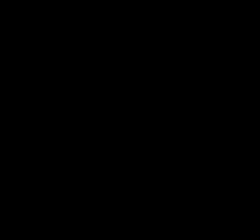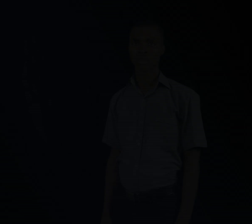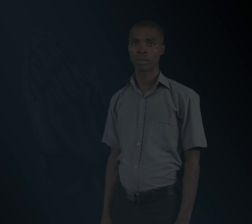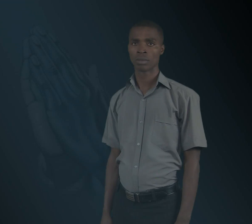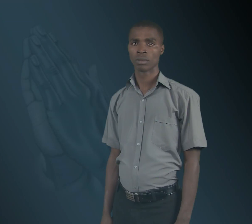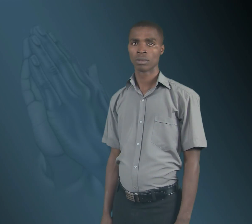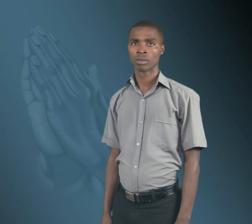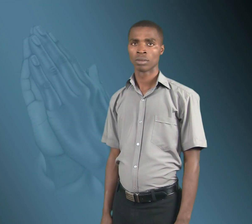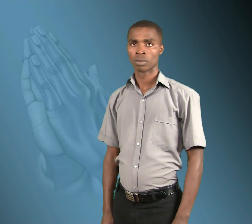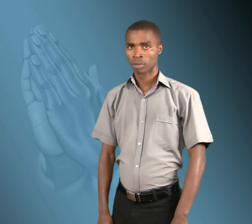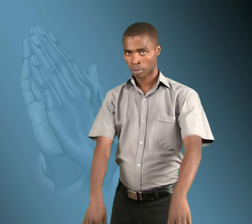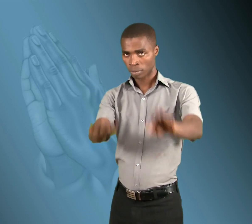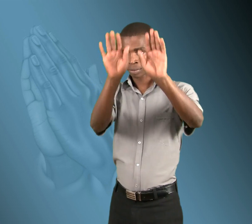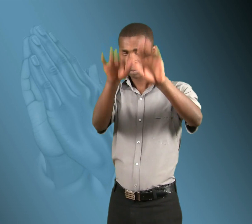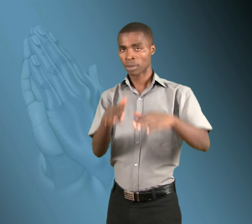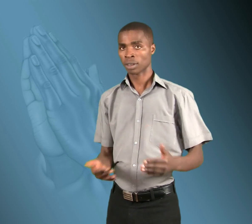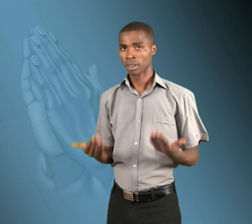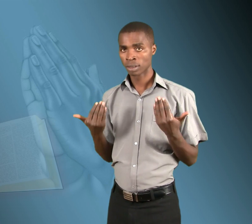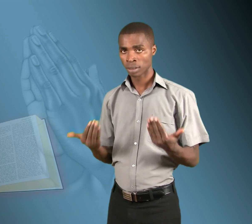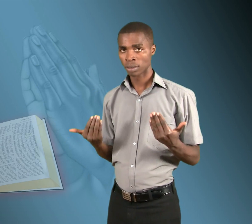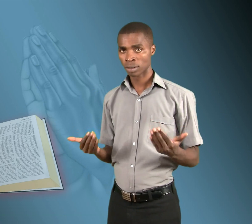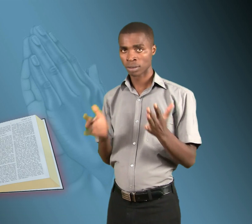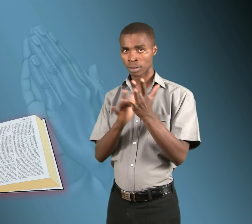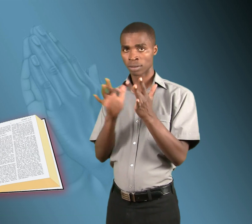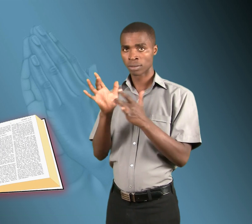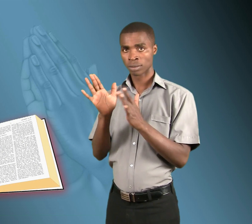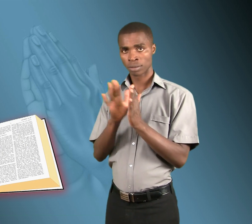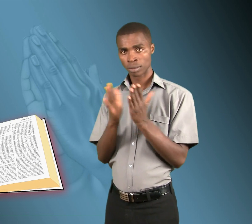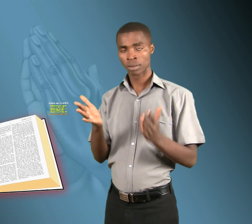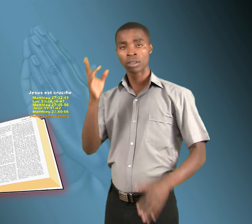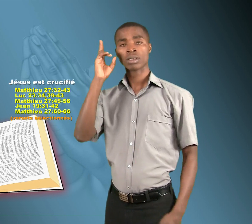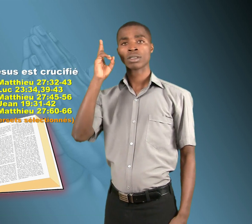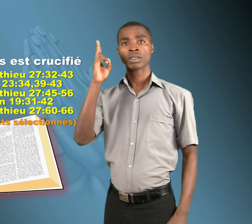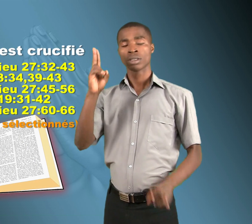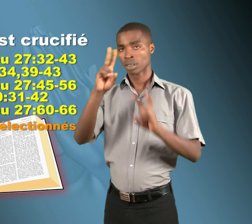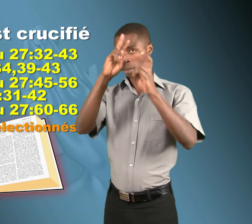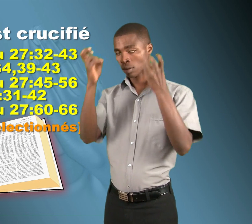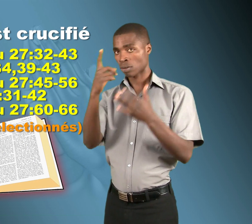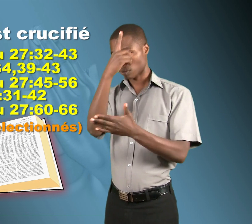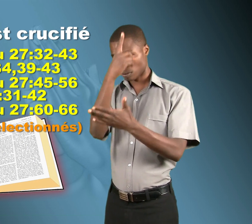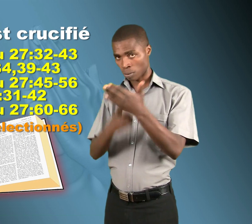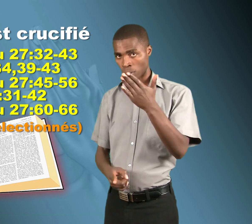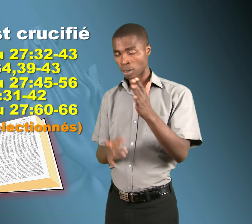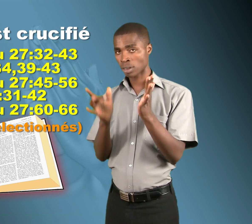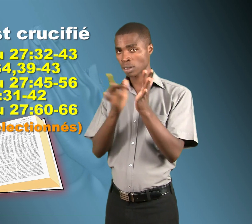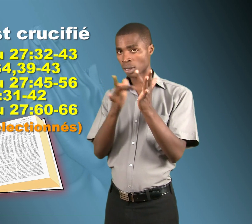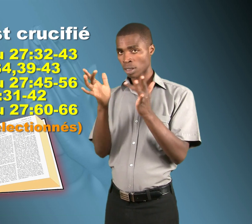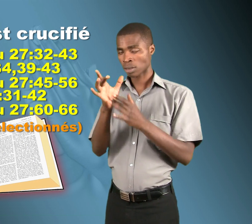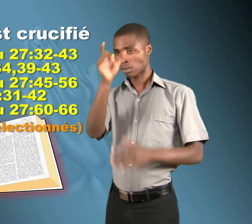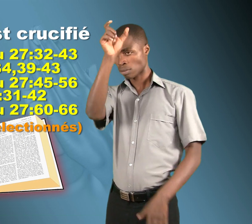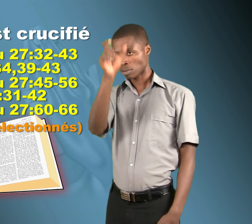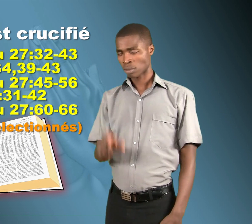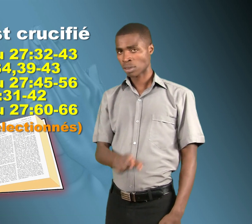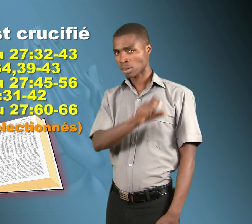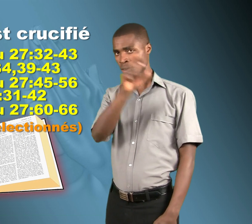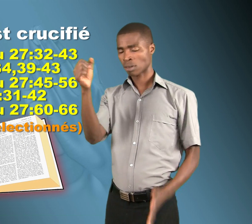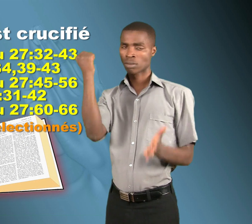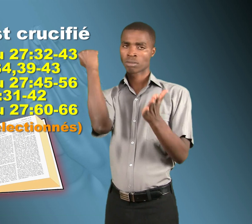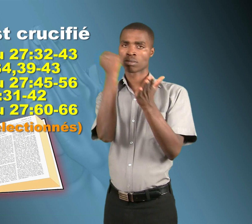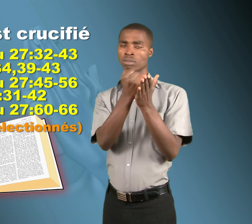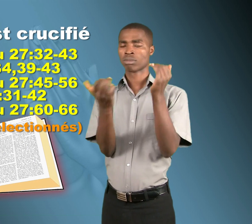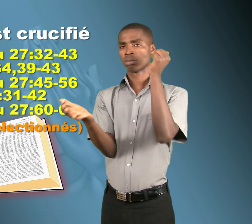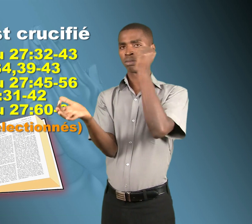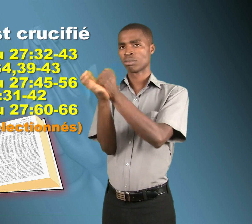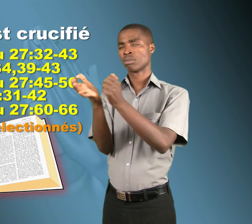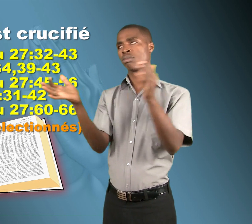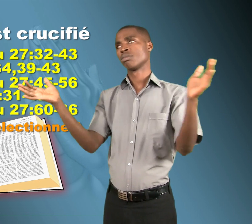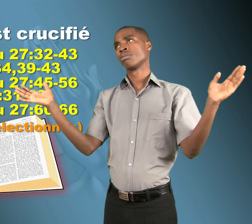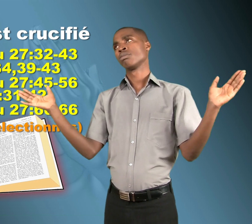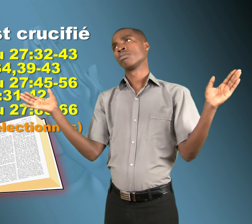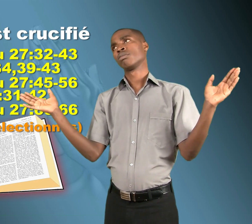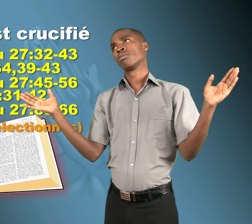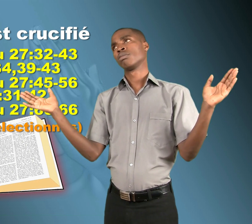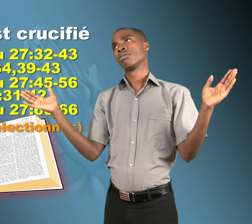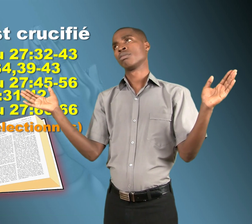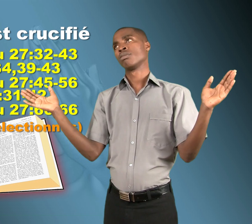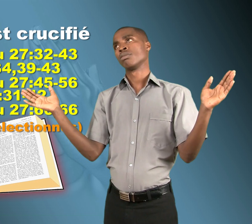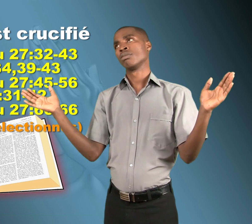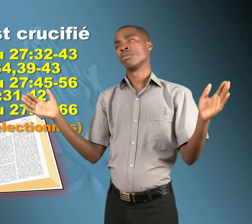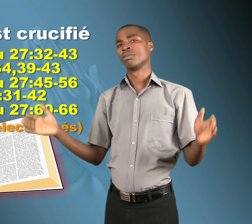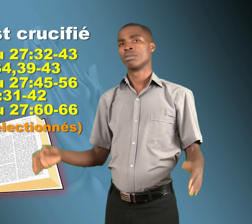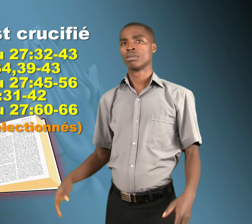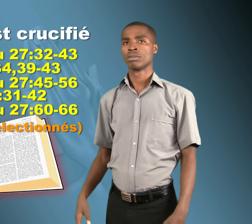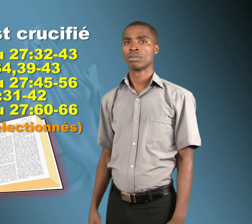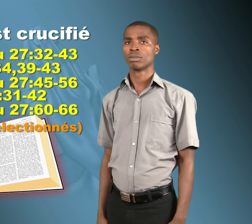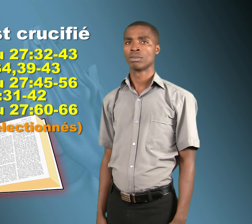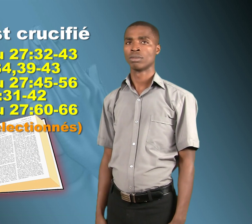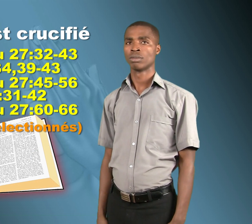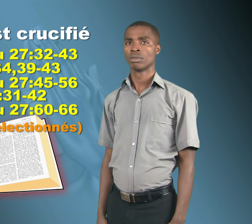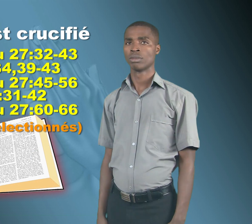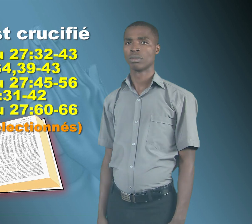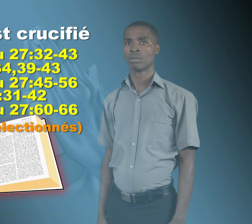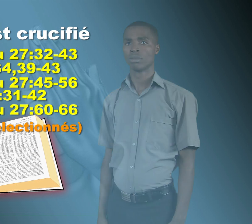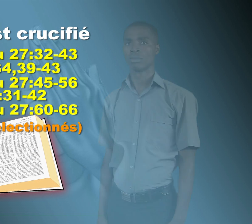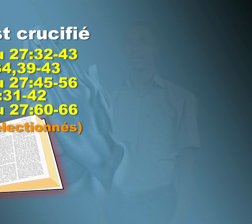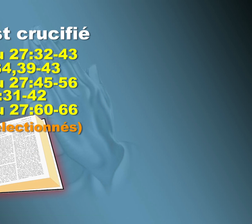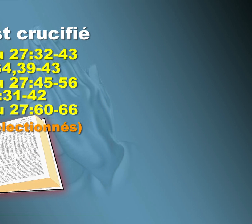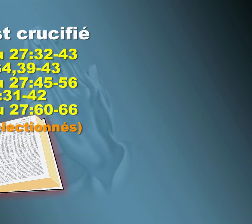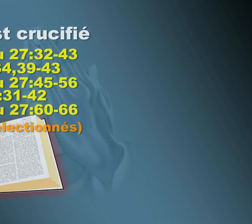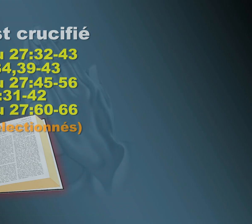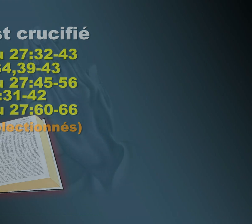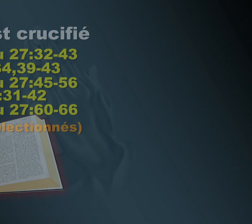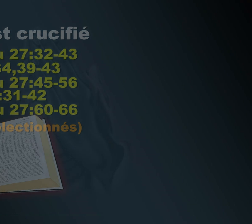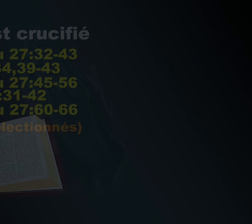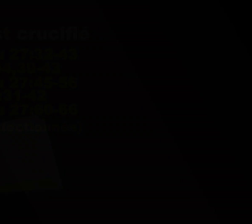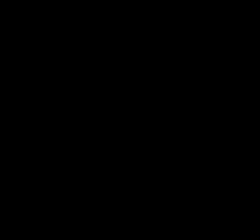Jesus is crucified